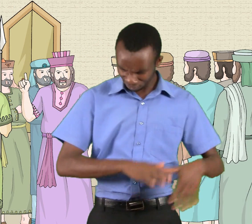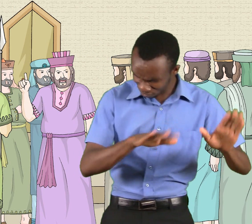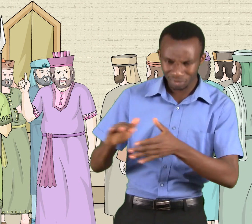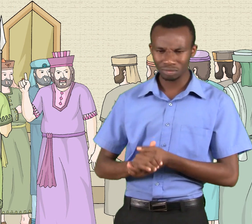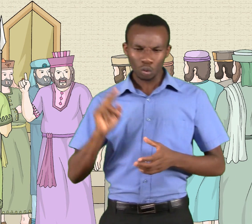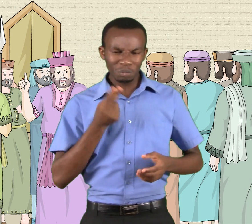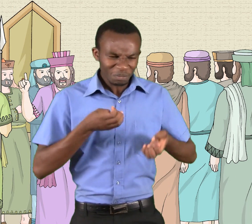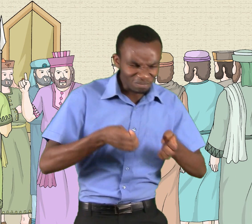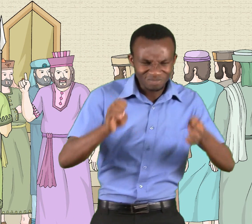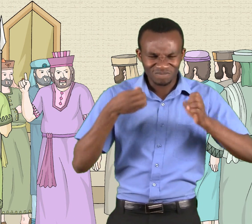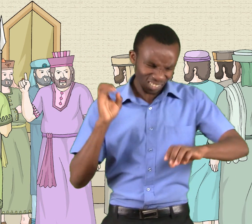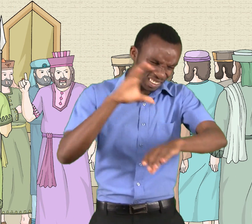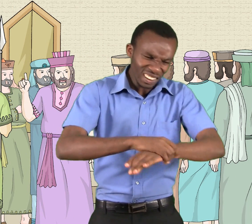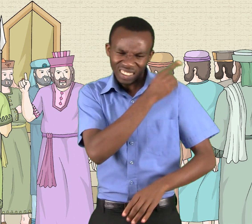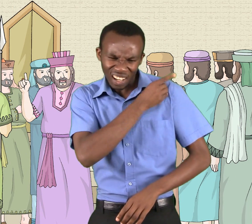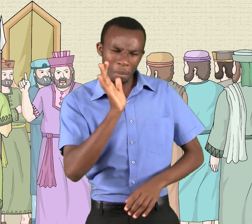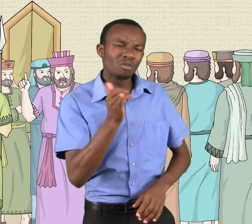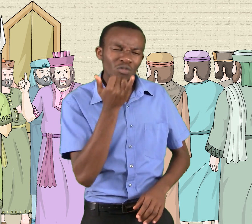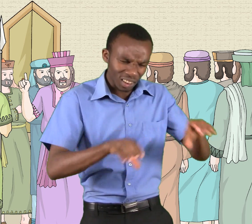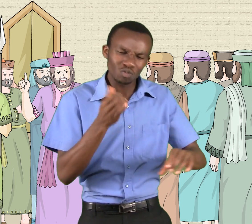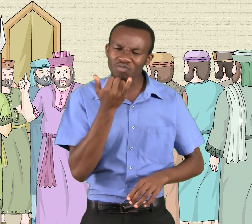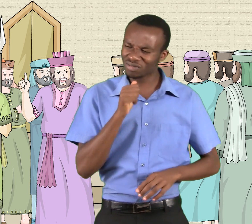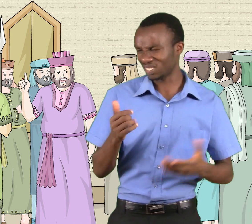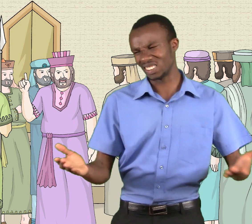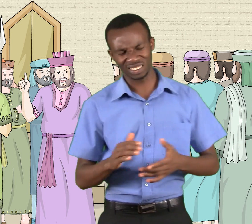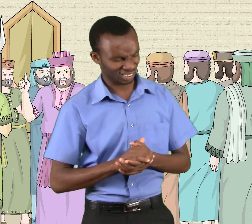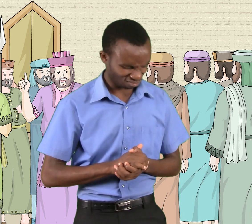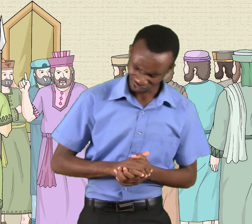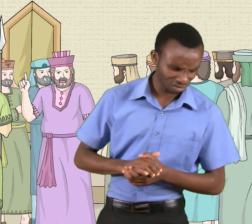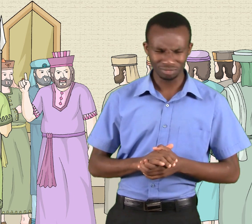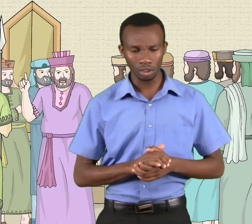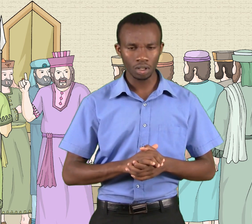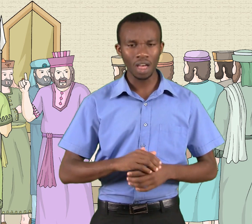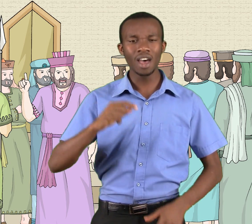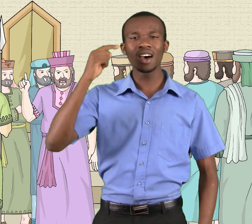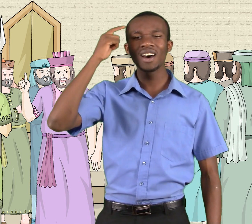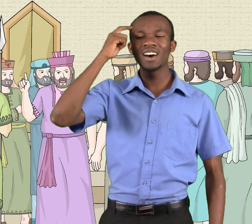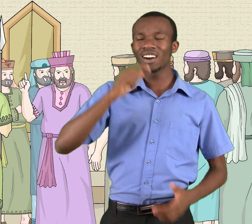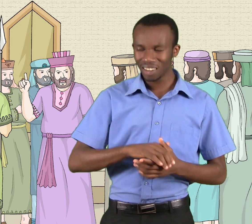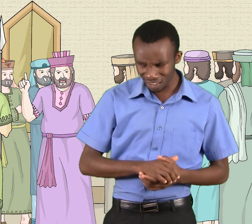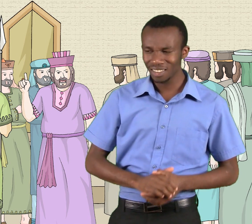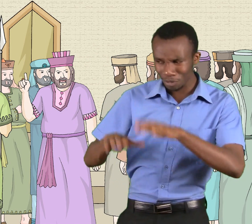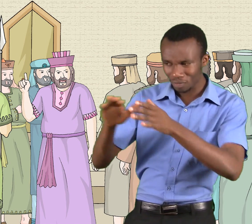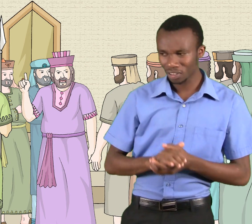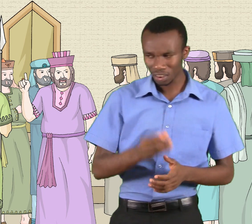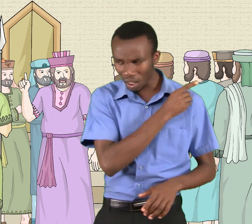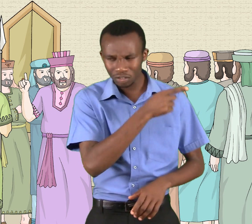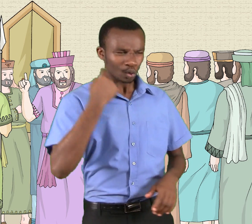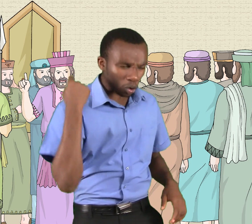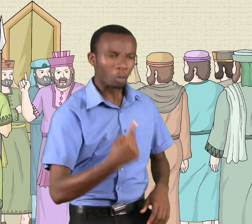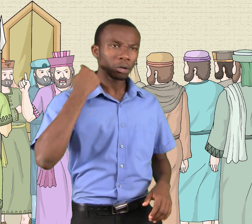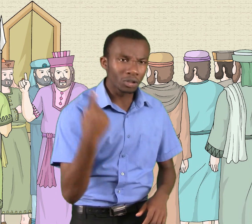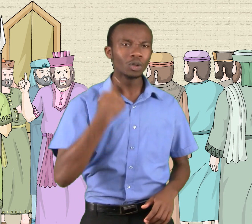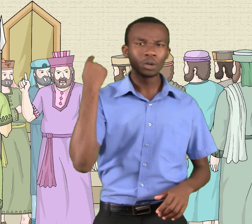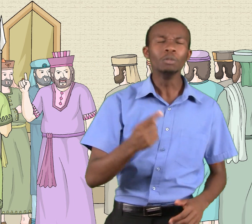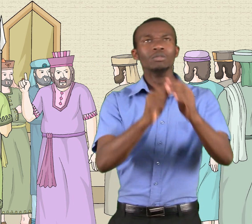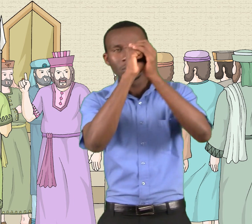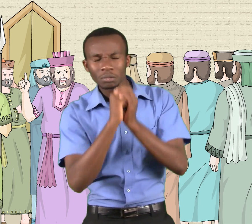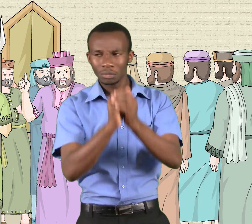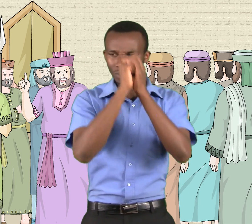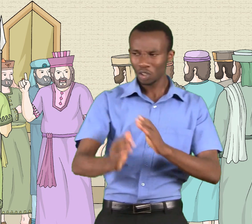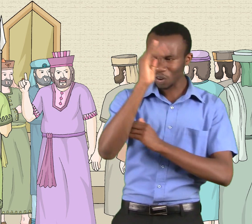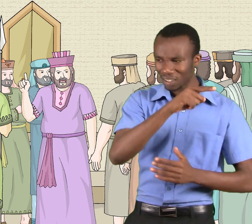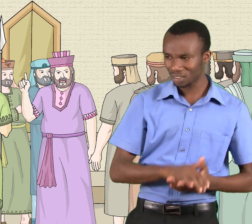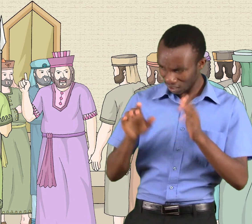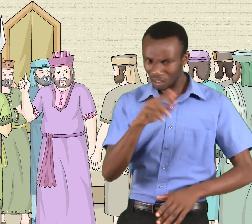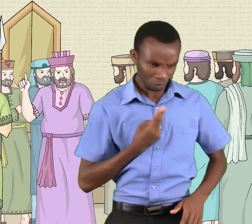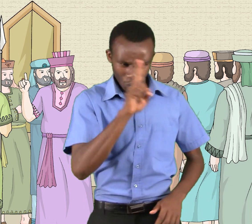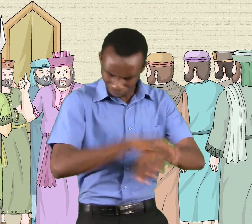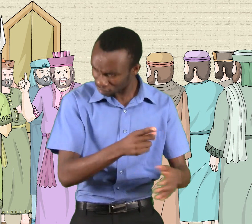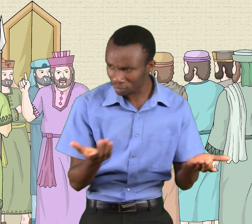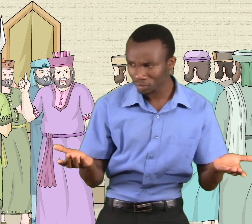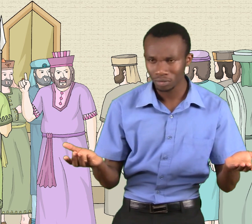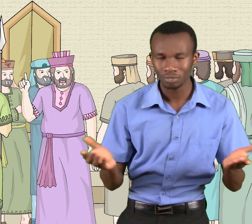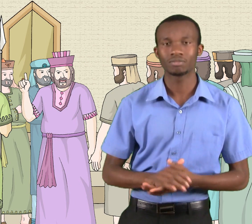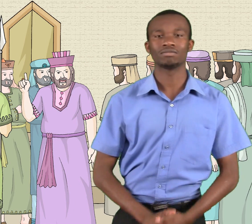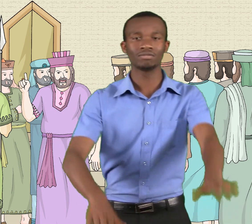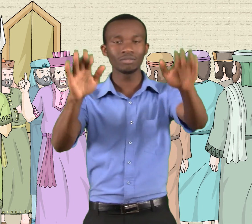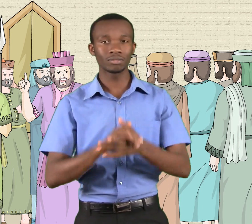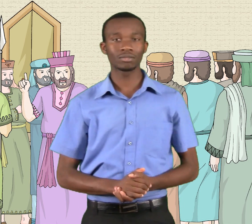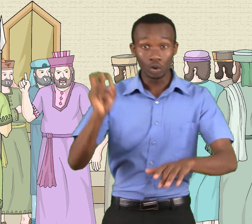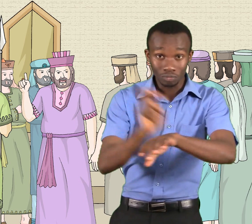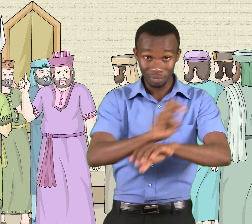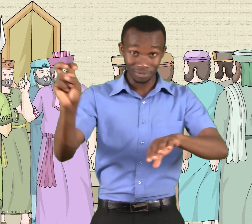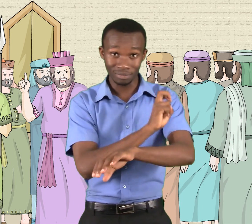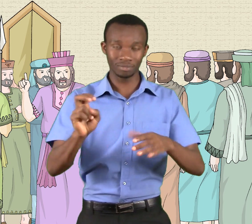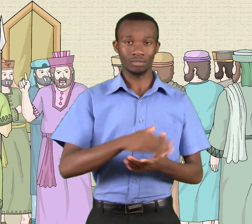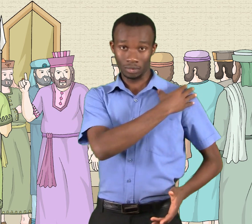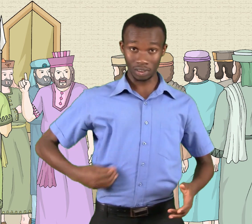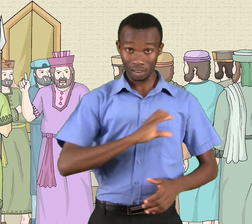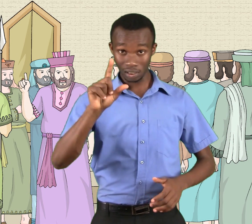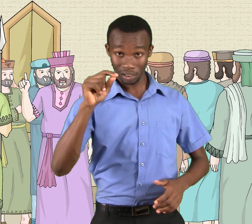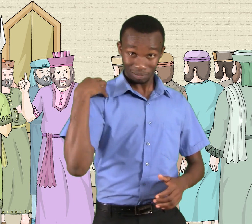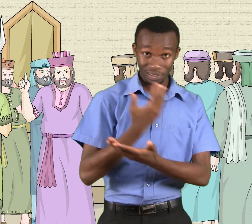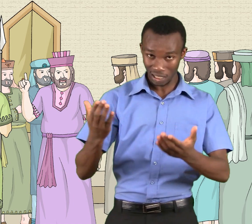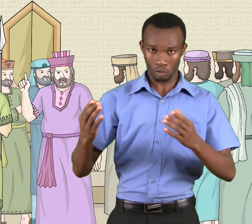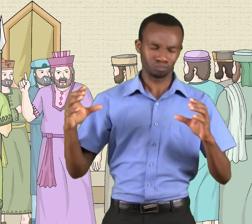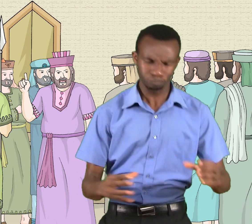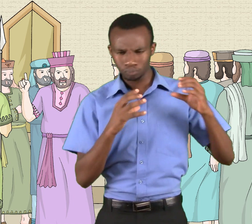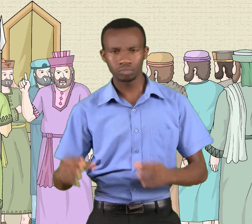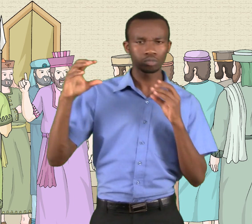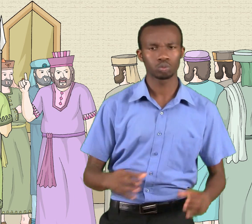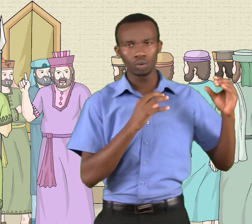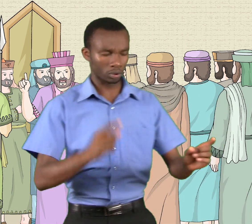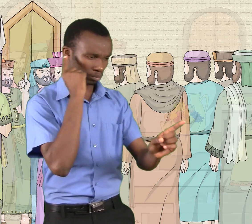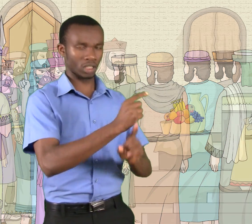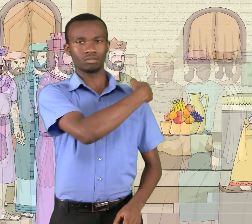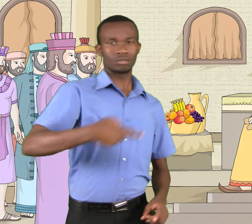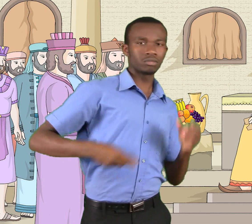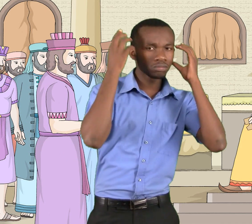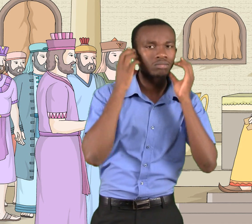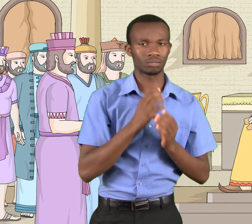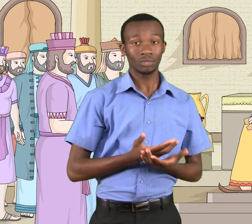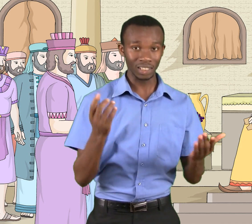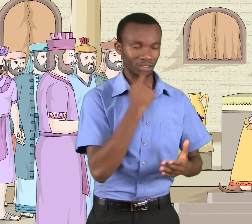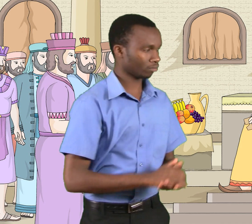Finally these men said, “We will never find any charge against this Daniel, unless we find something against him concerning the law of his God.”